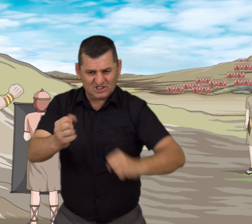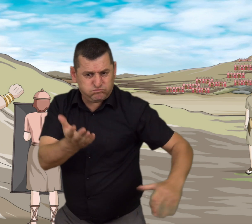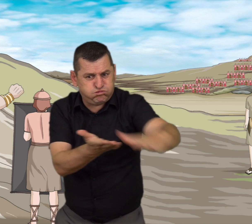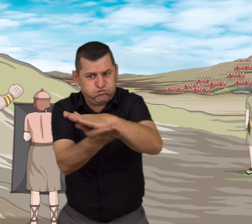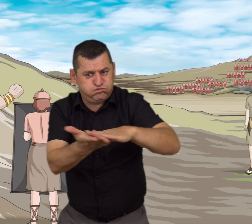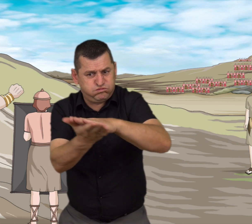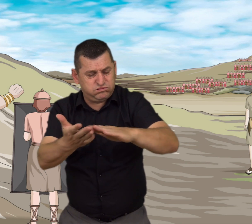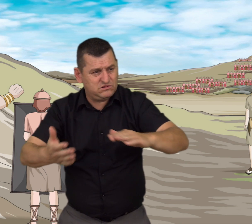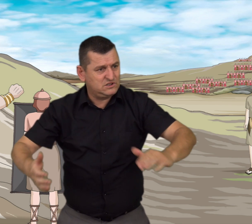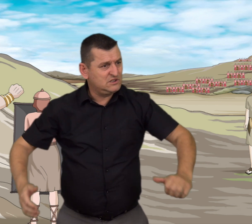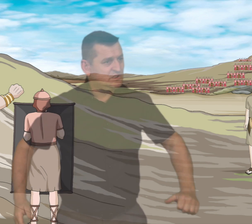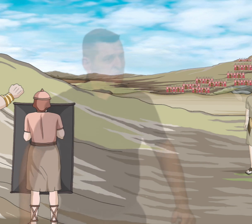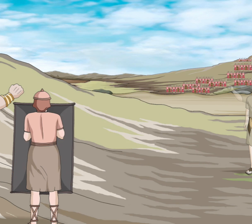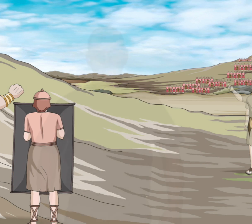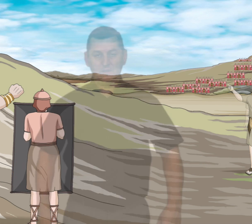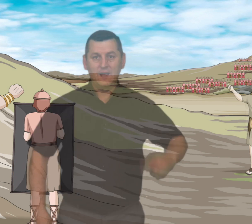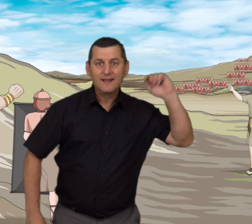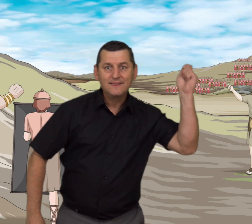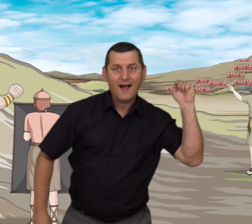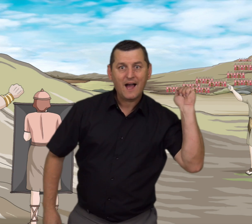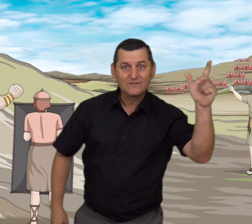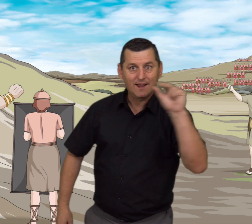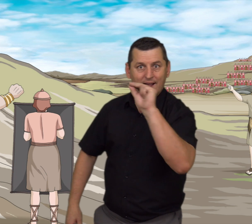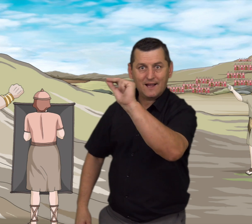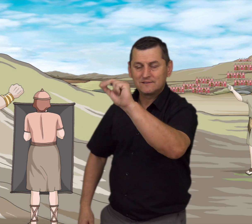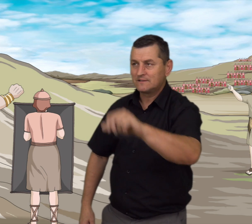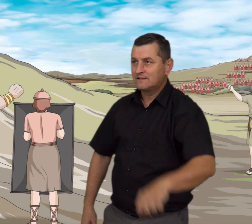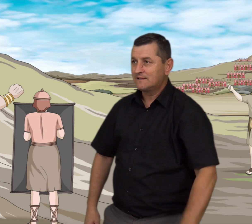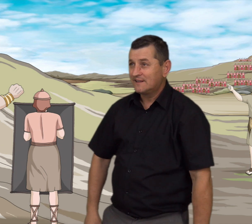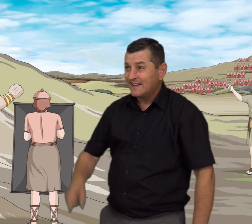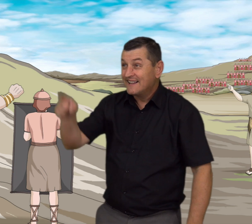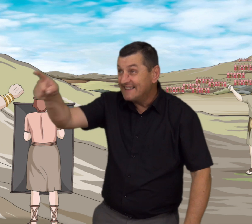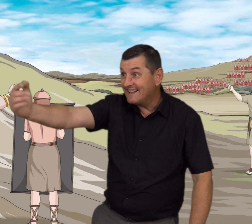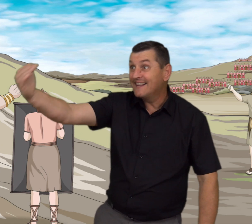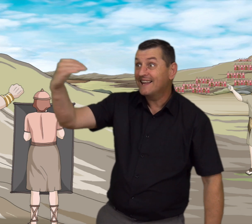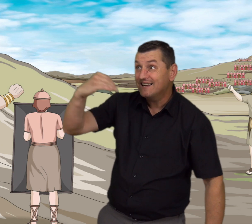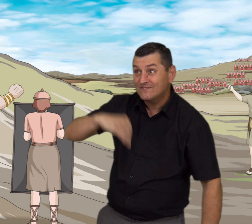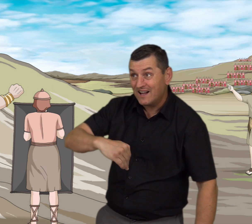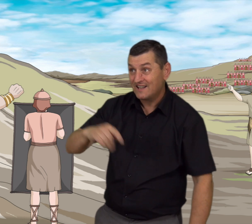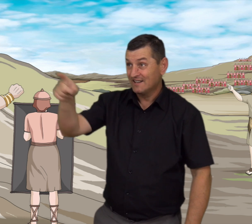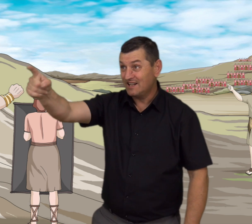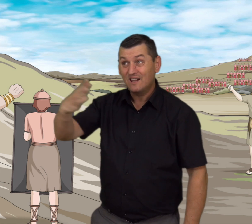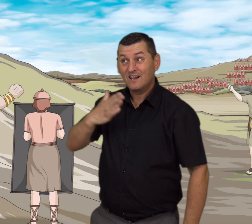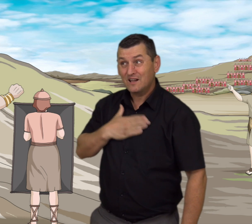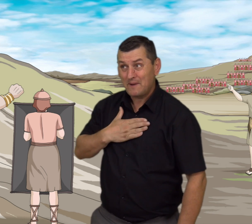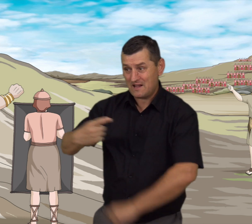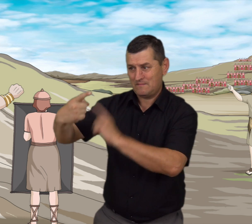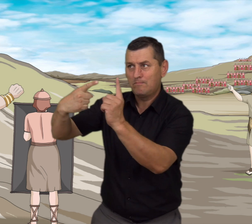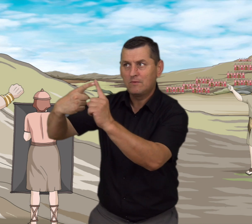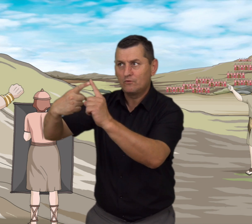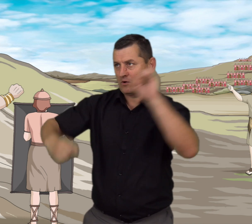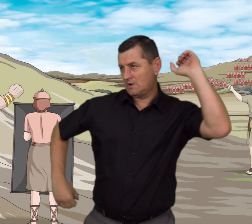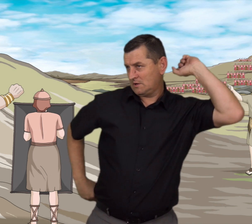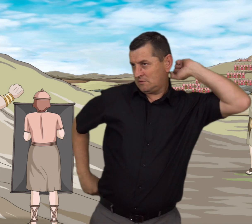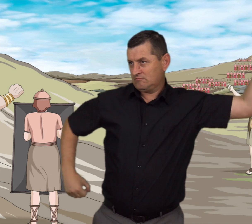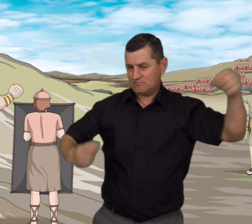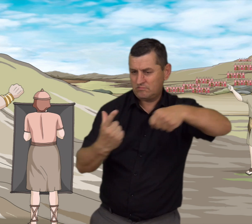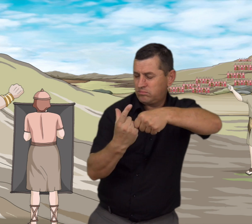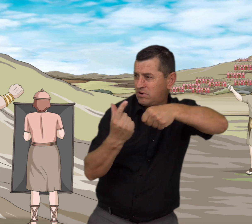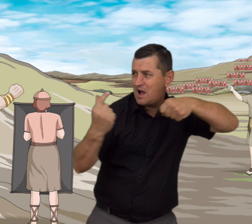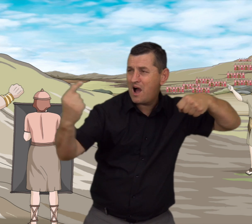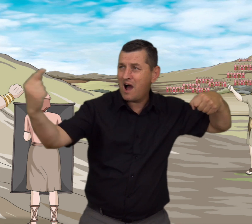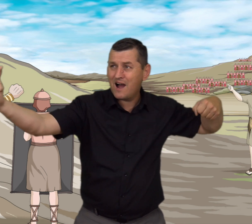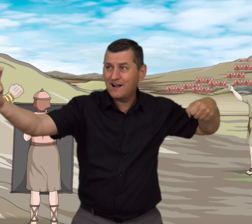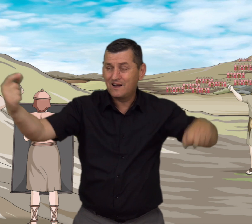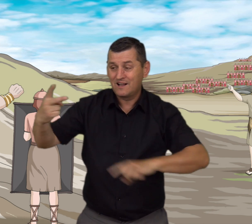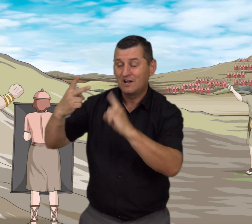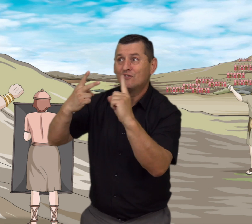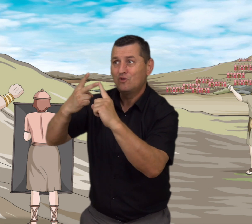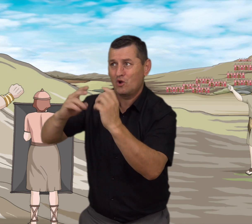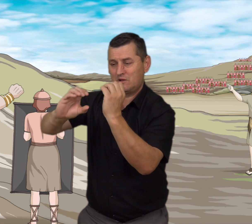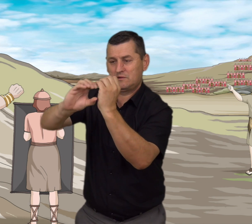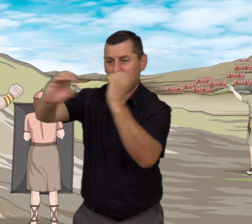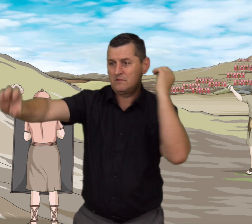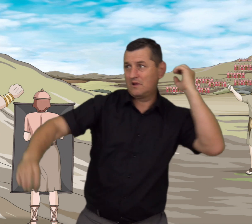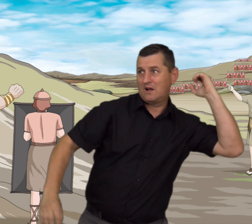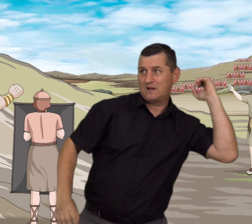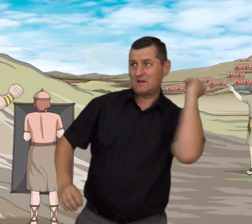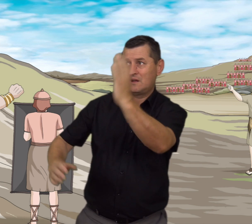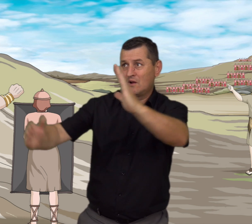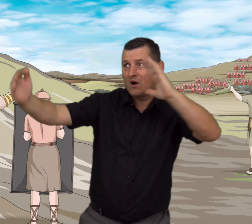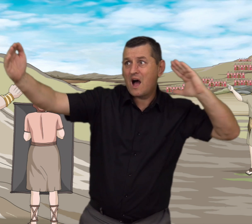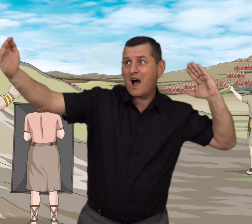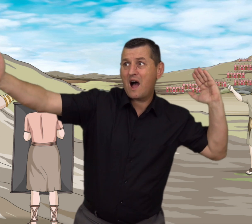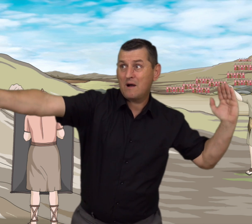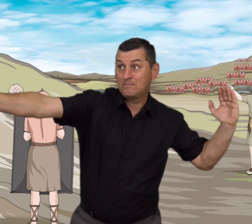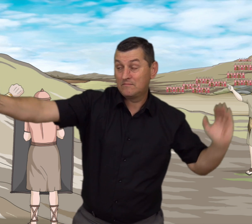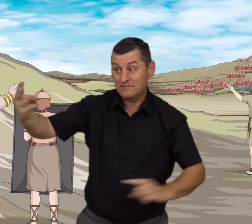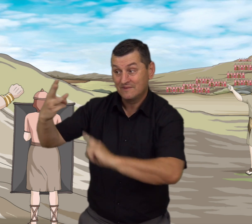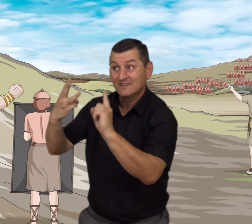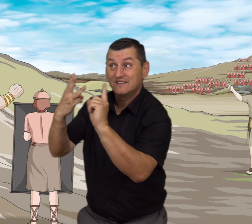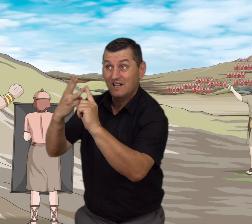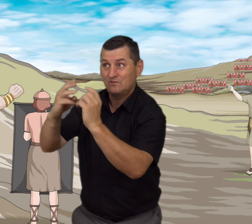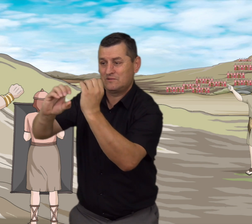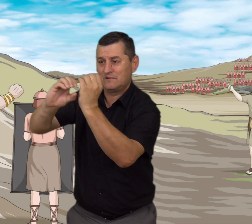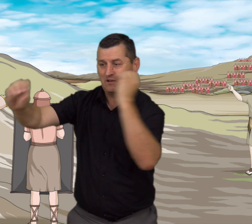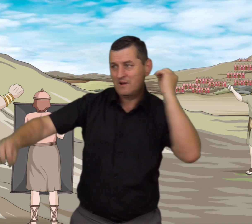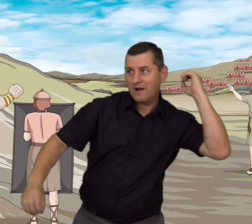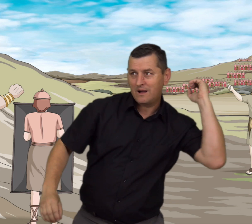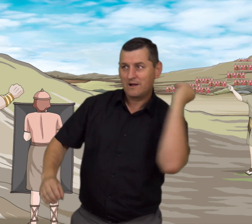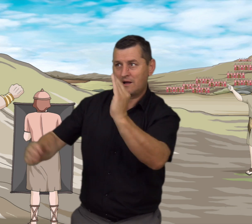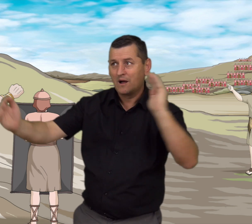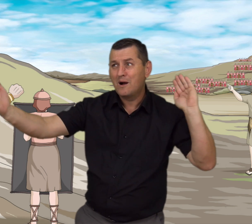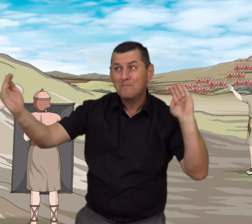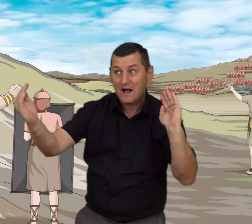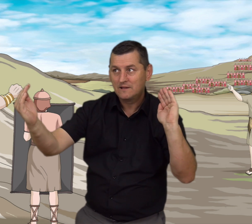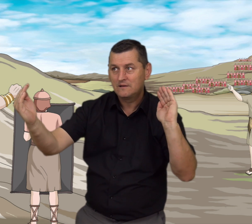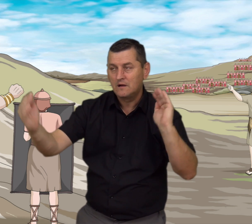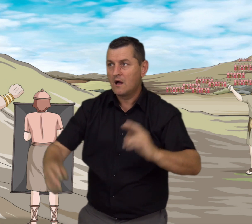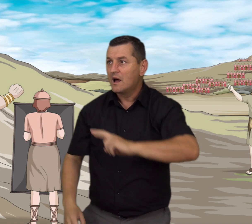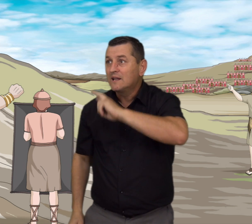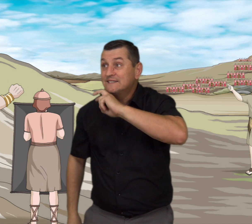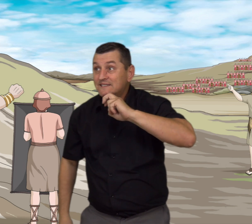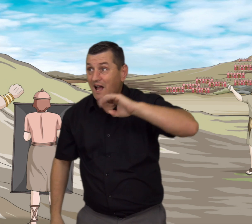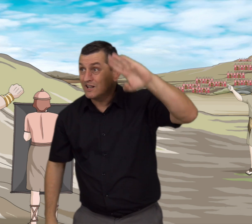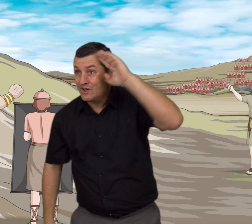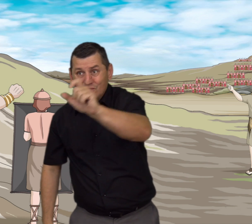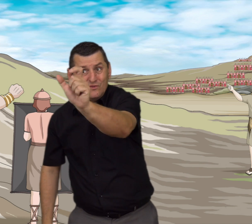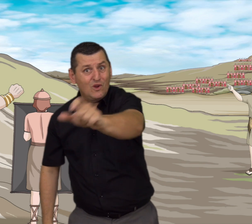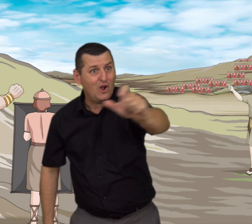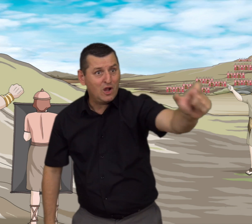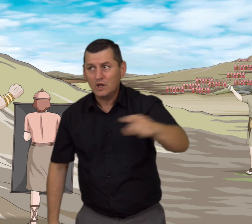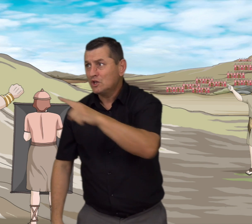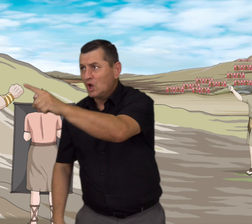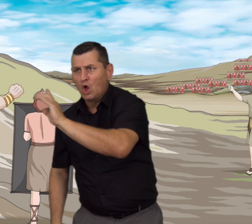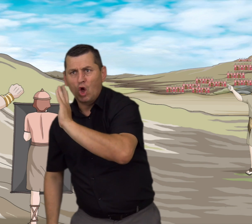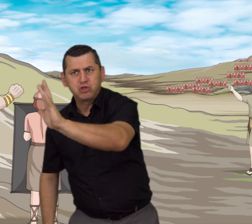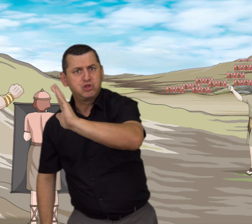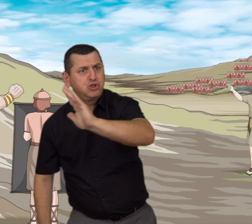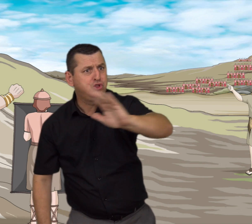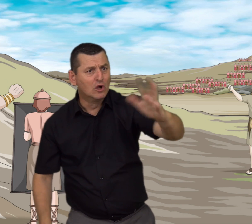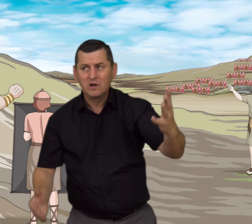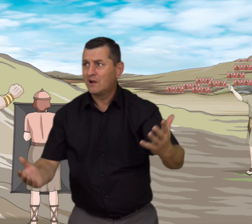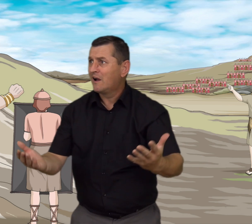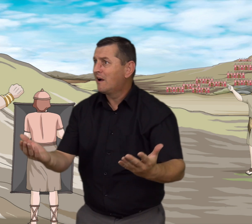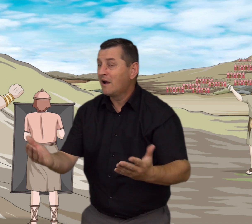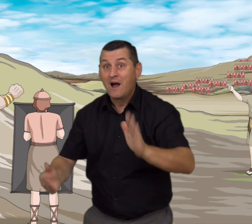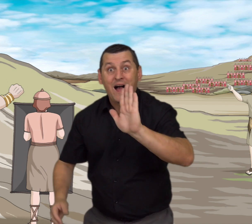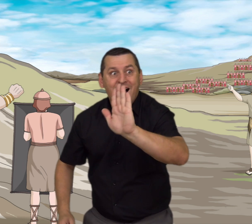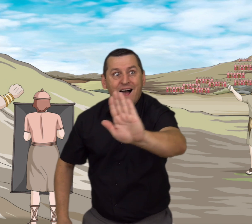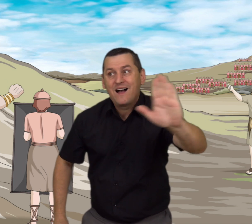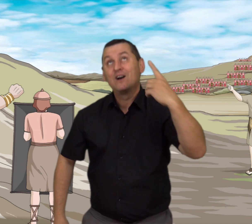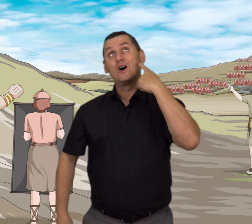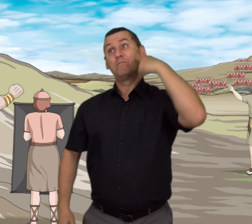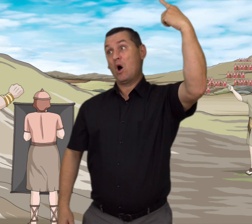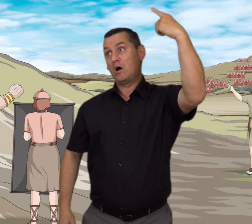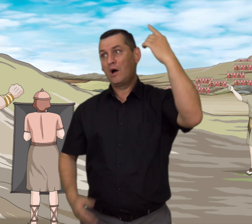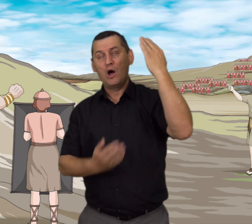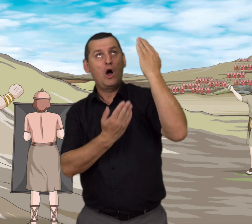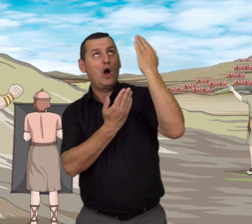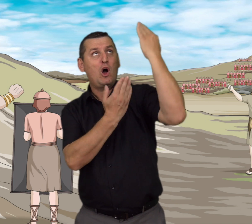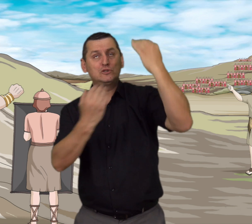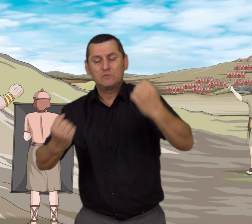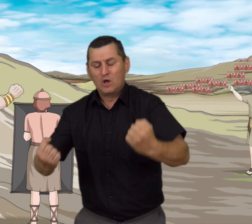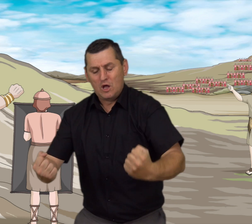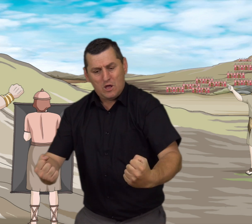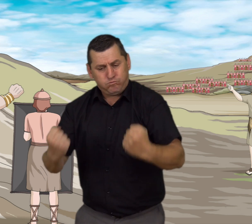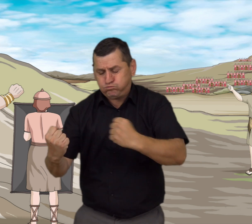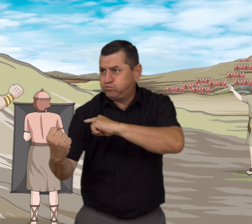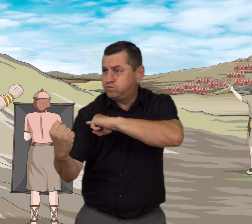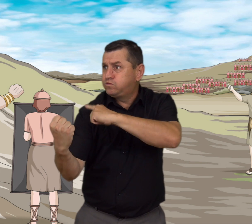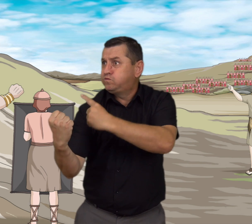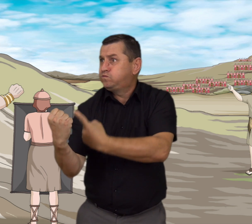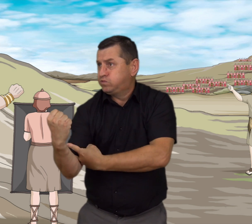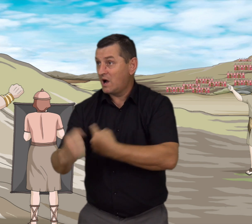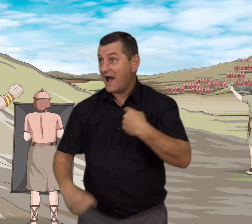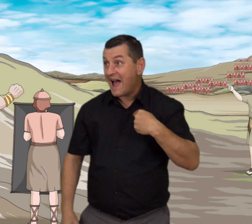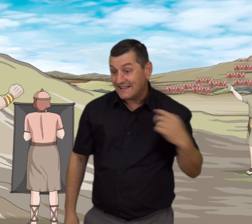But David said to the Philistine, “You come against me with sword and spear and javelin, but I come against you in the name of the LORD of Hosts, the God of the armies of Israel, whom you have defied.